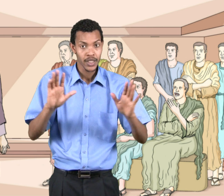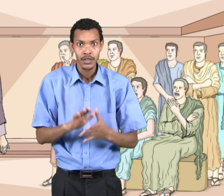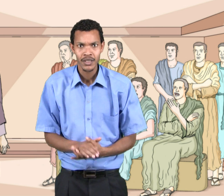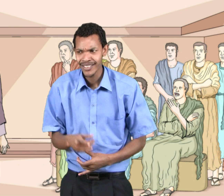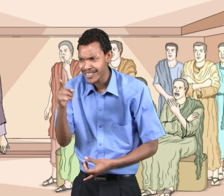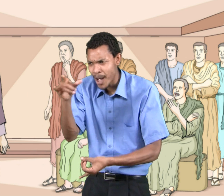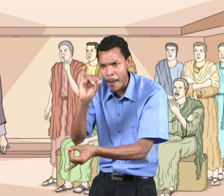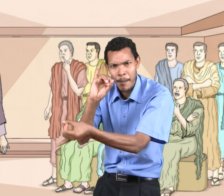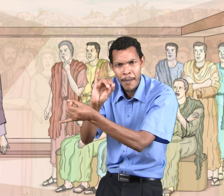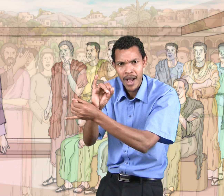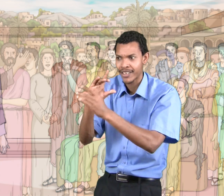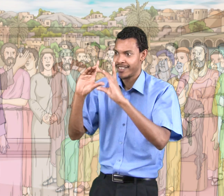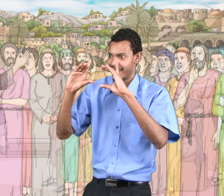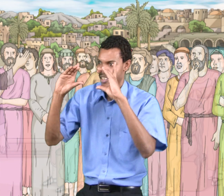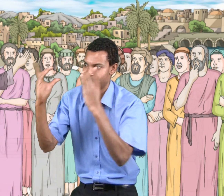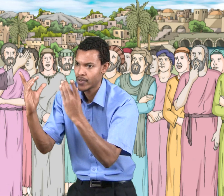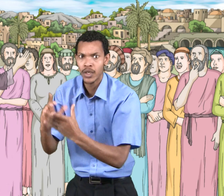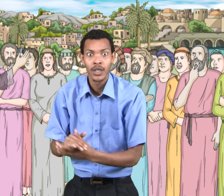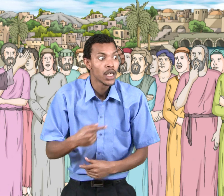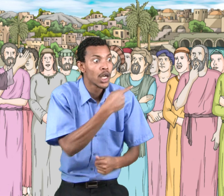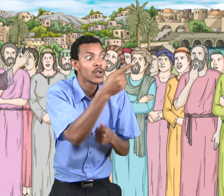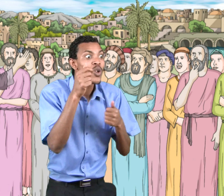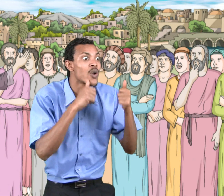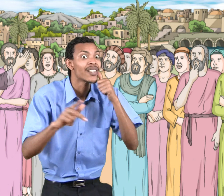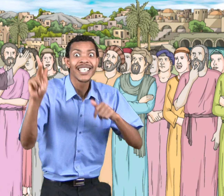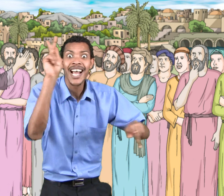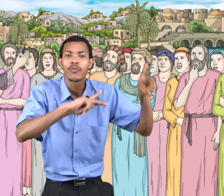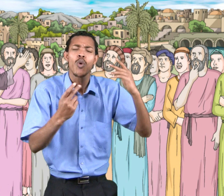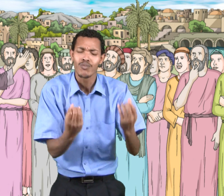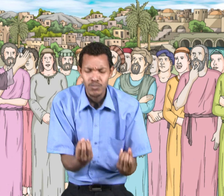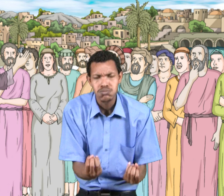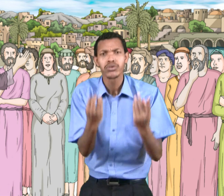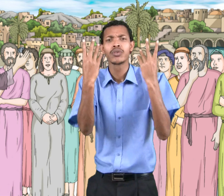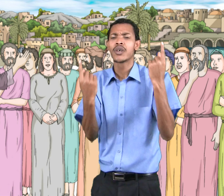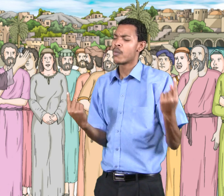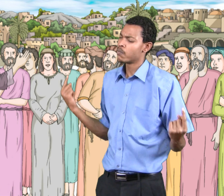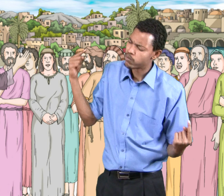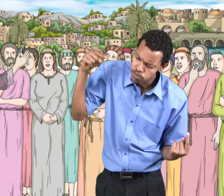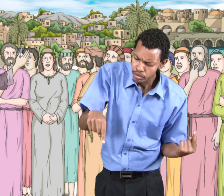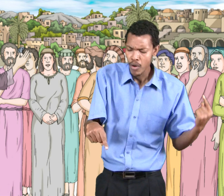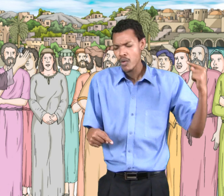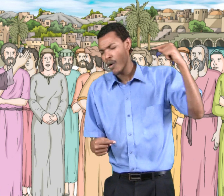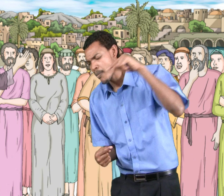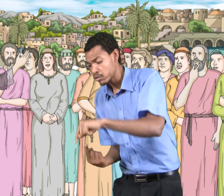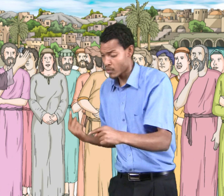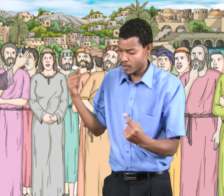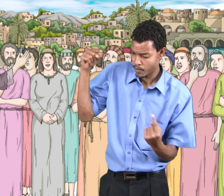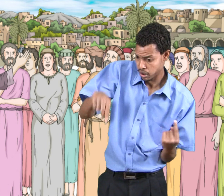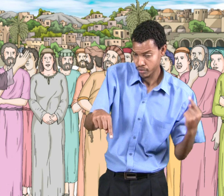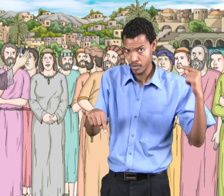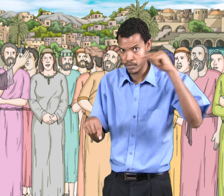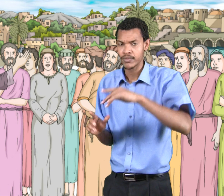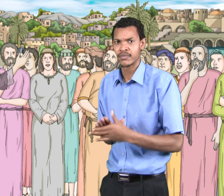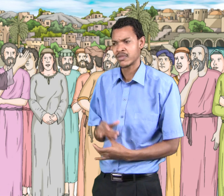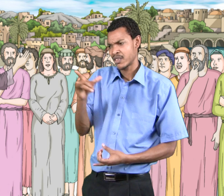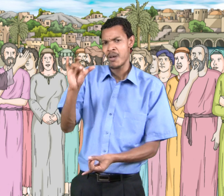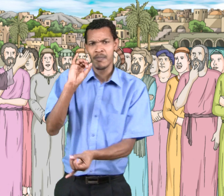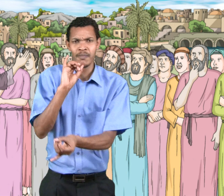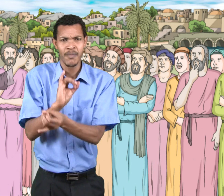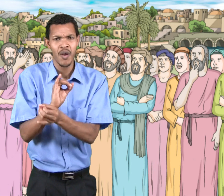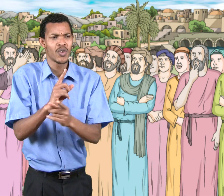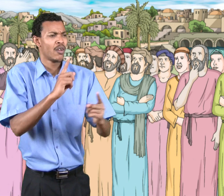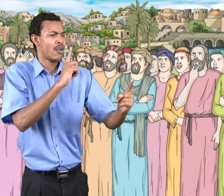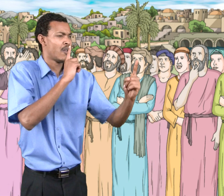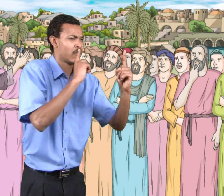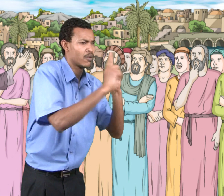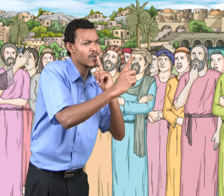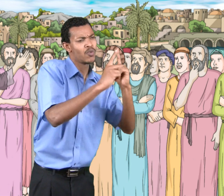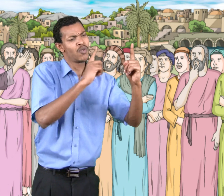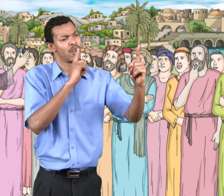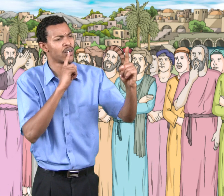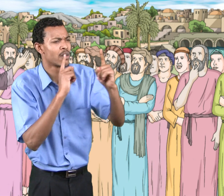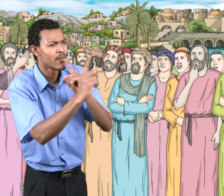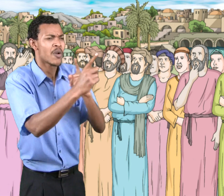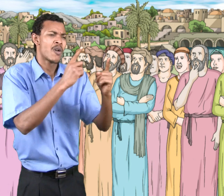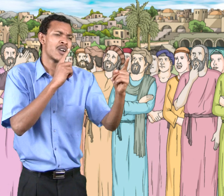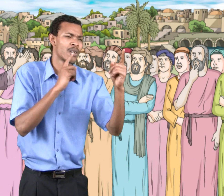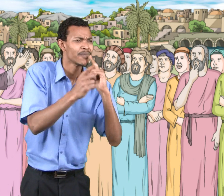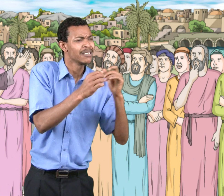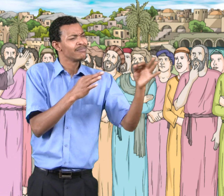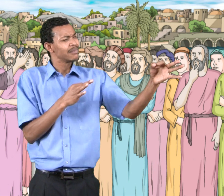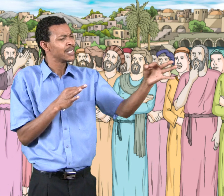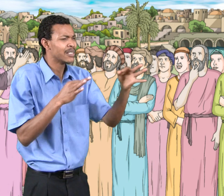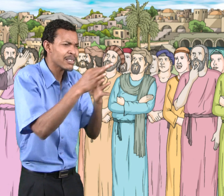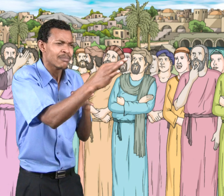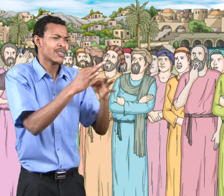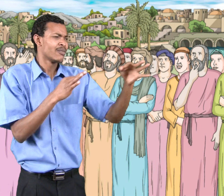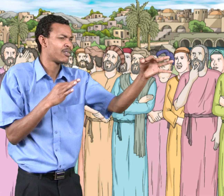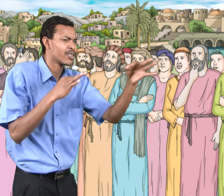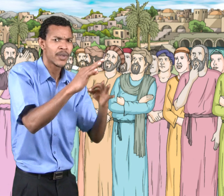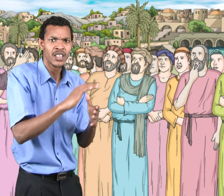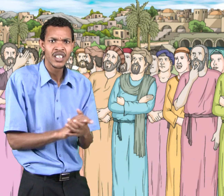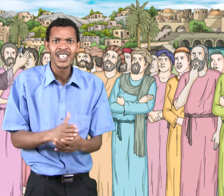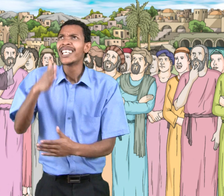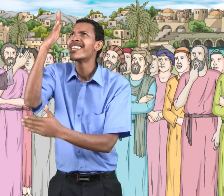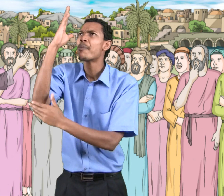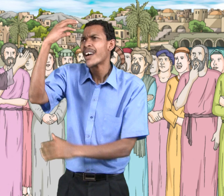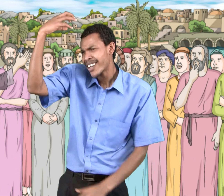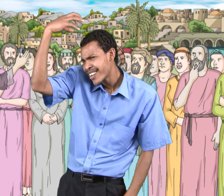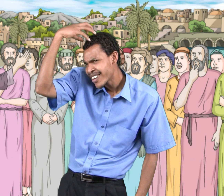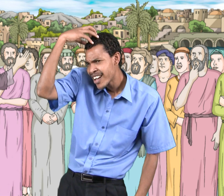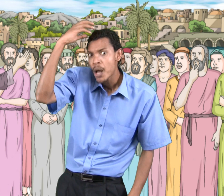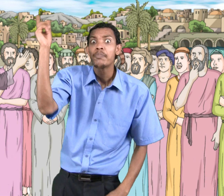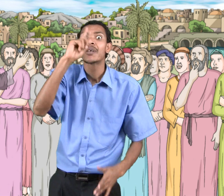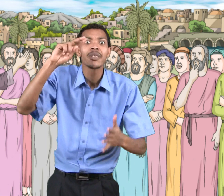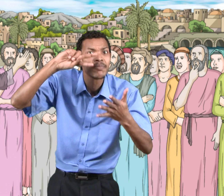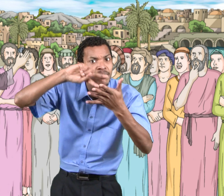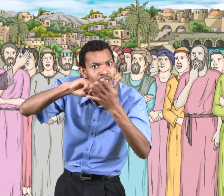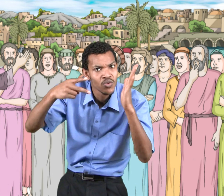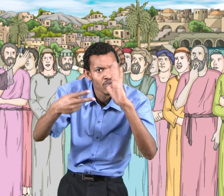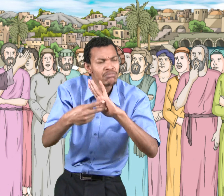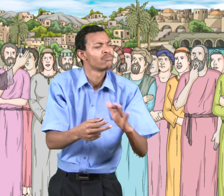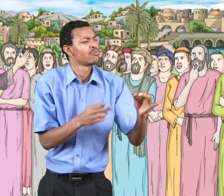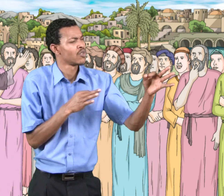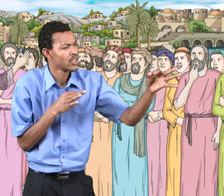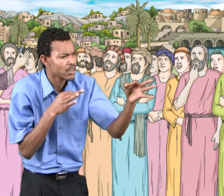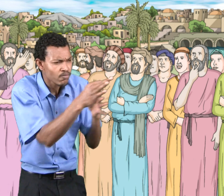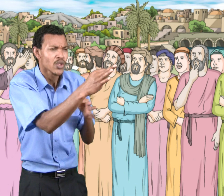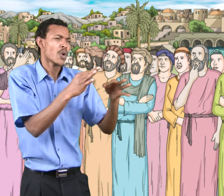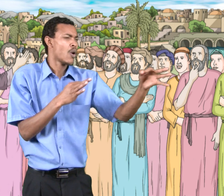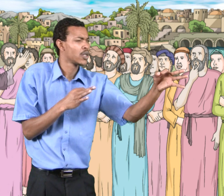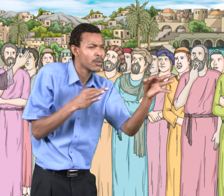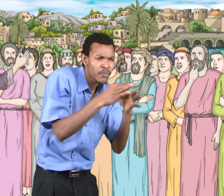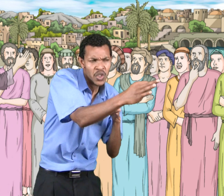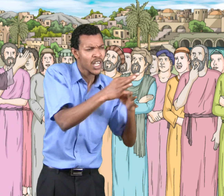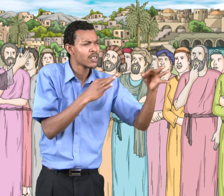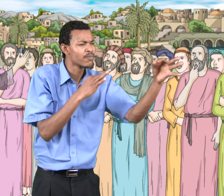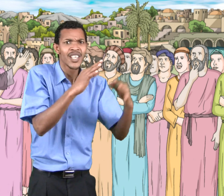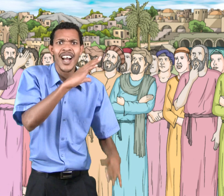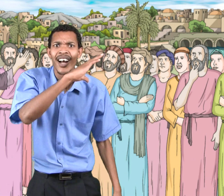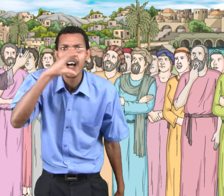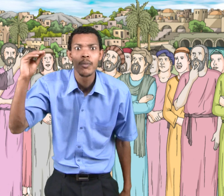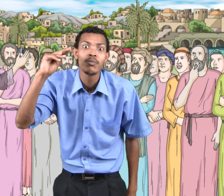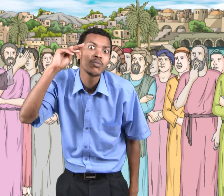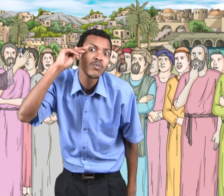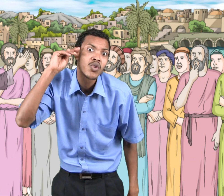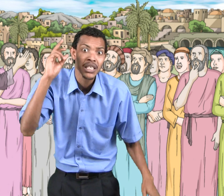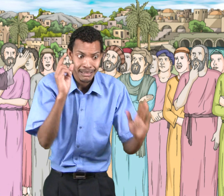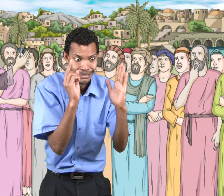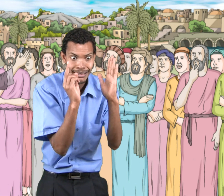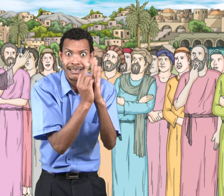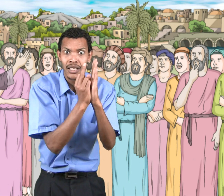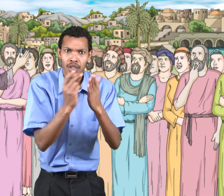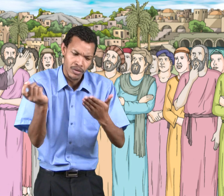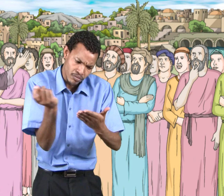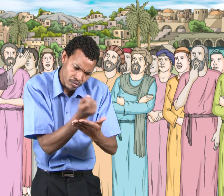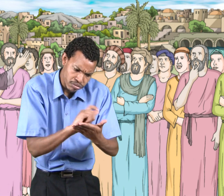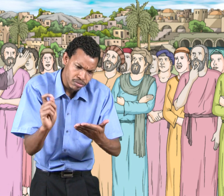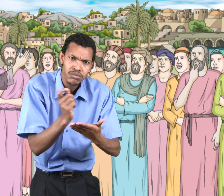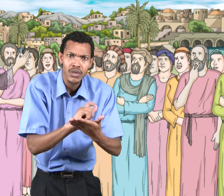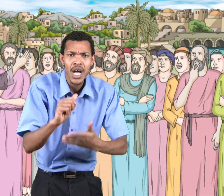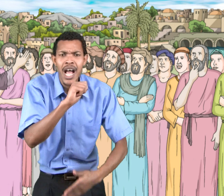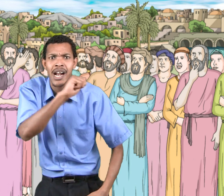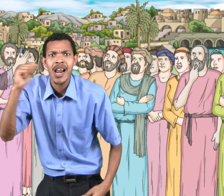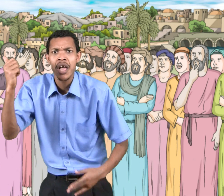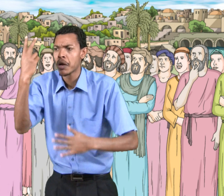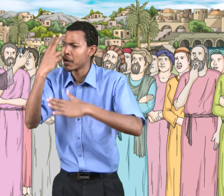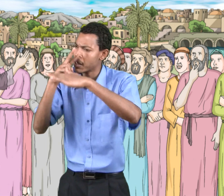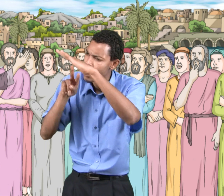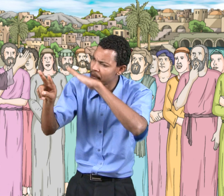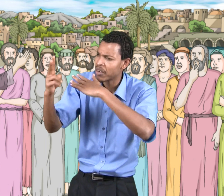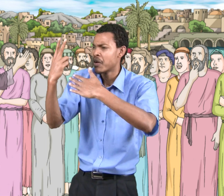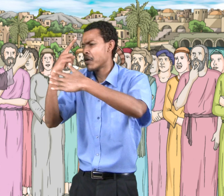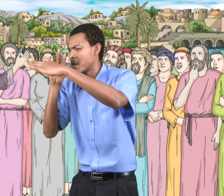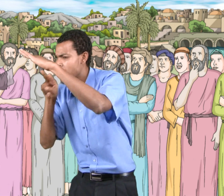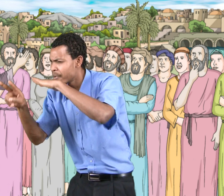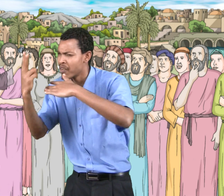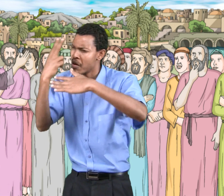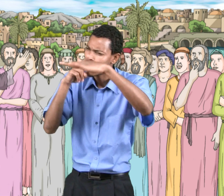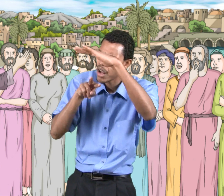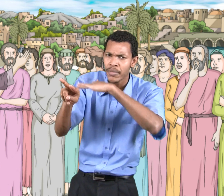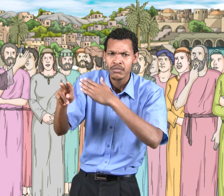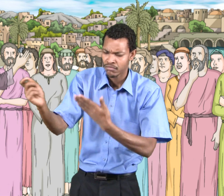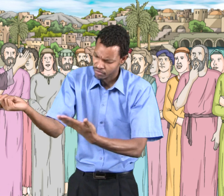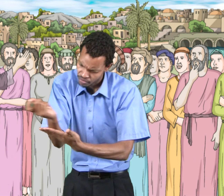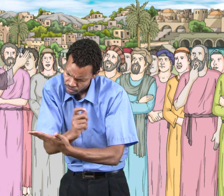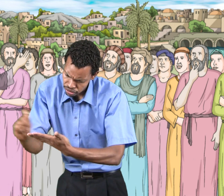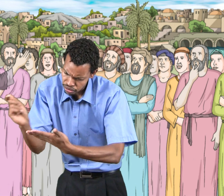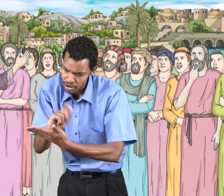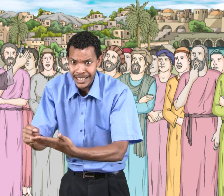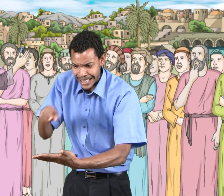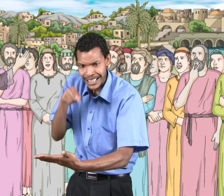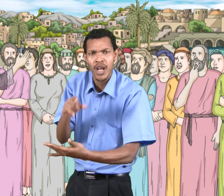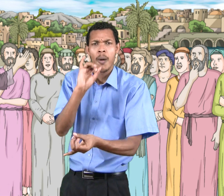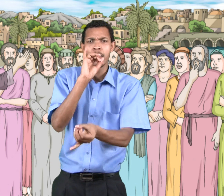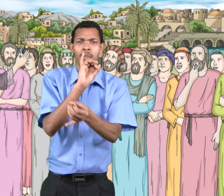So they set a day to meet with Paul, and many people came to the place he was staying.